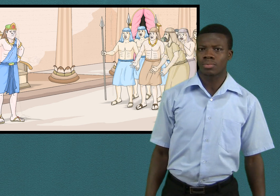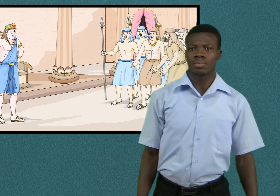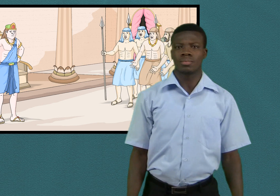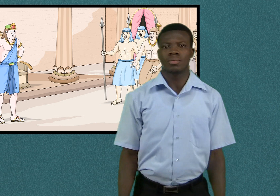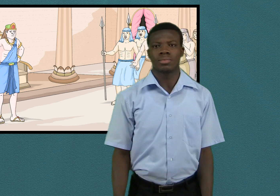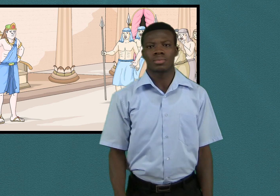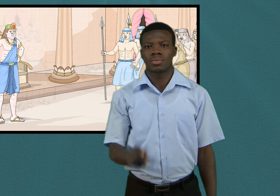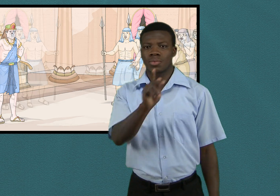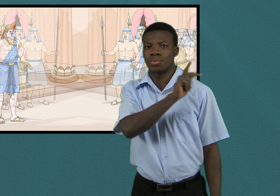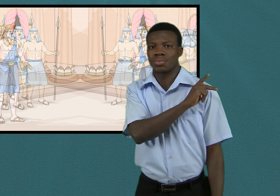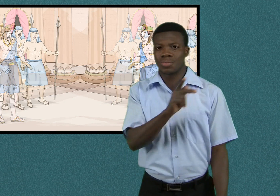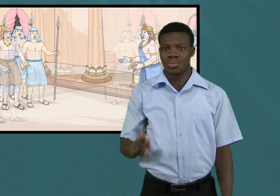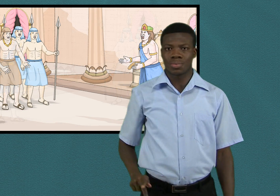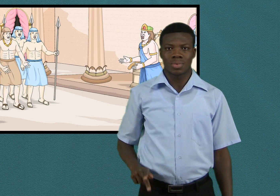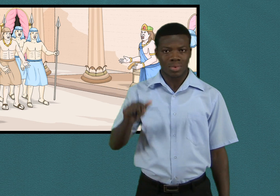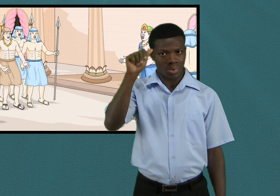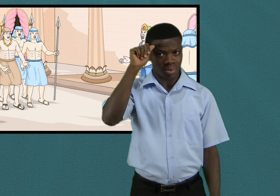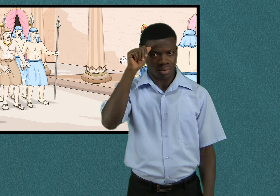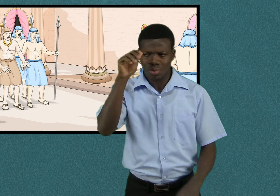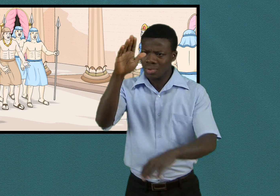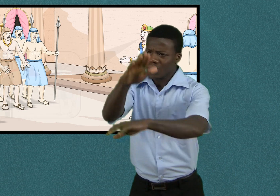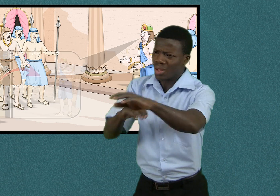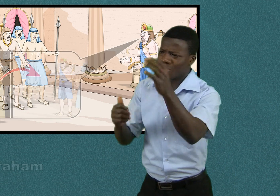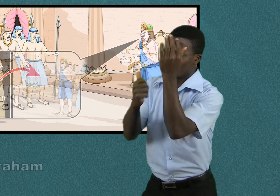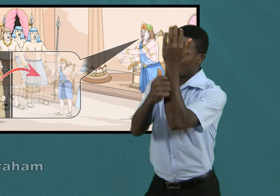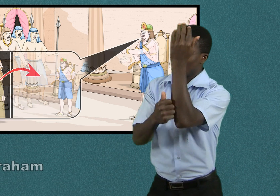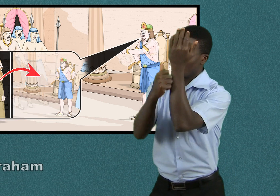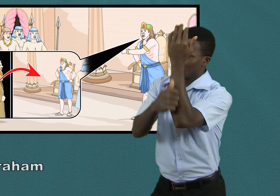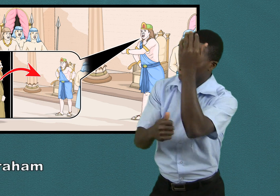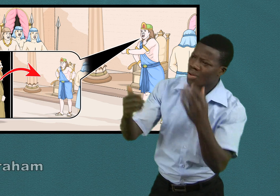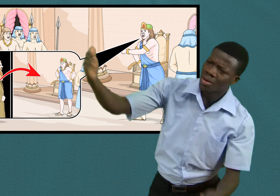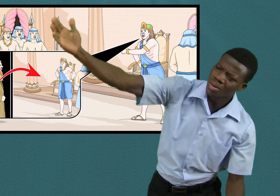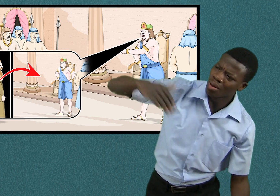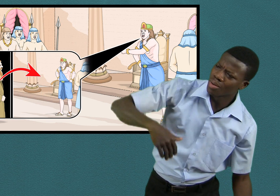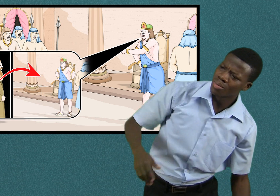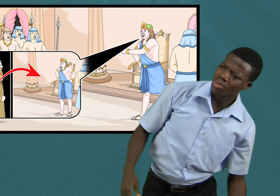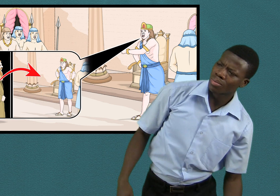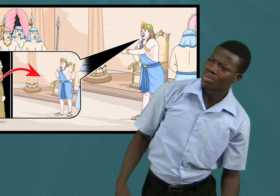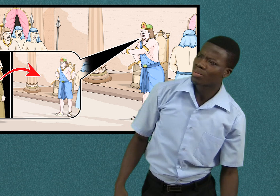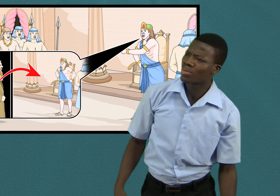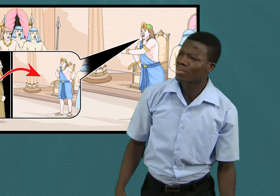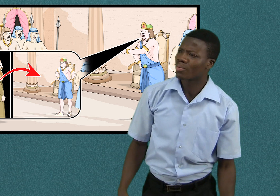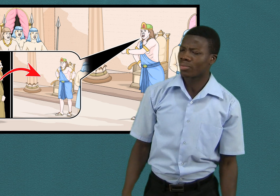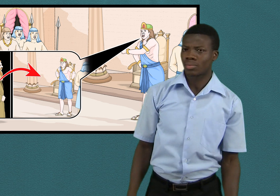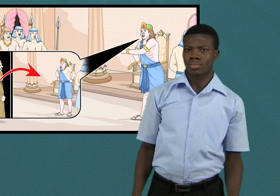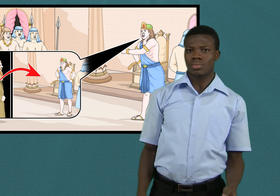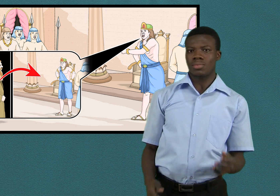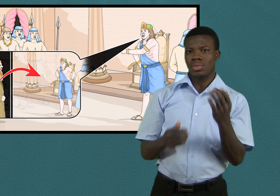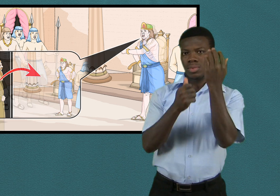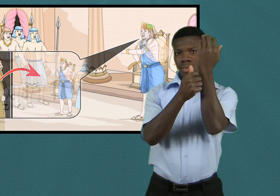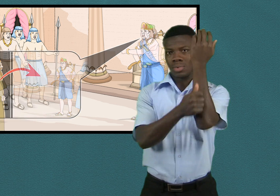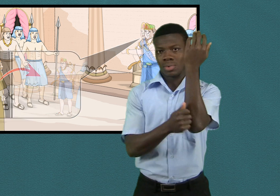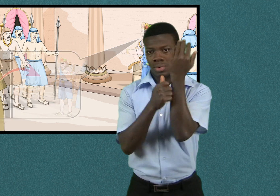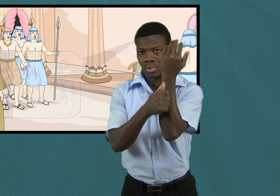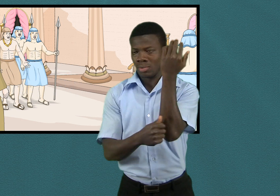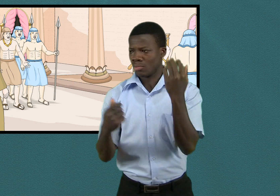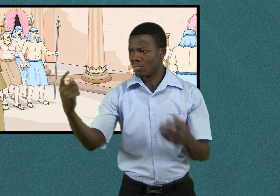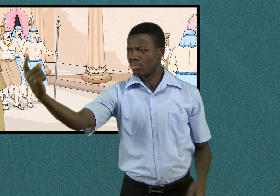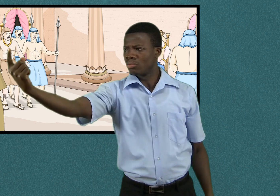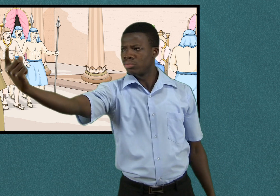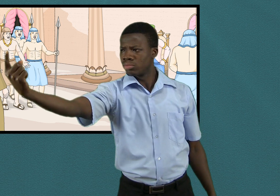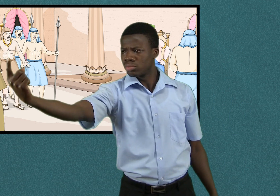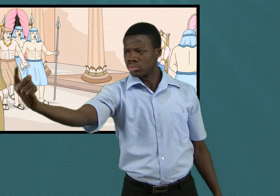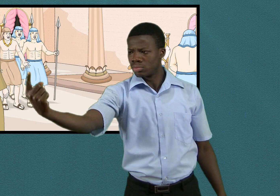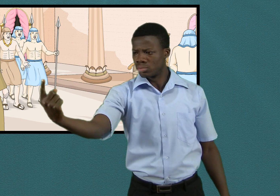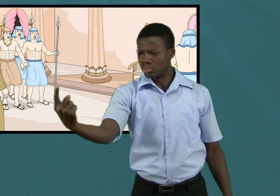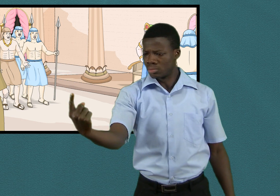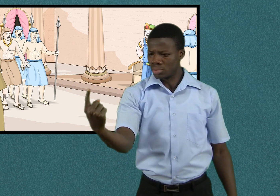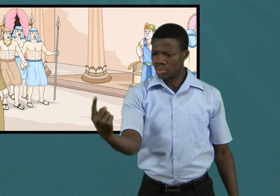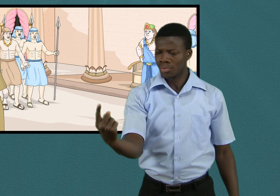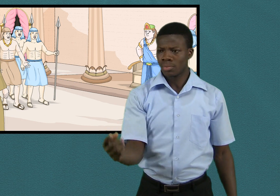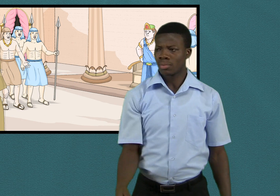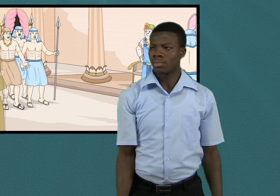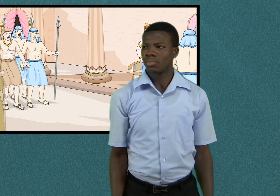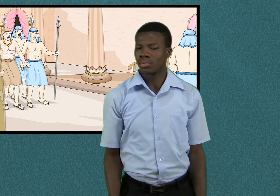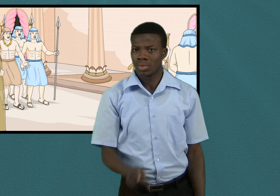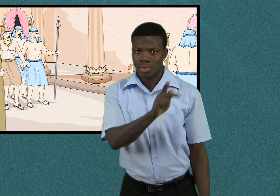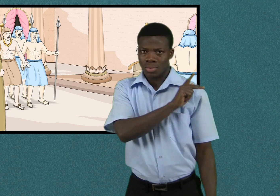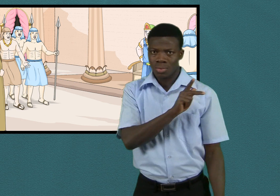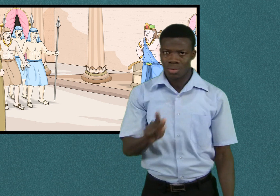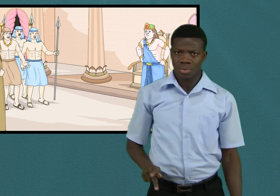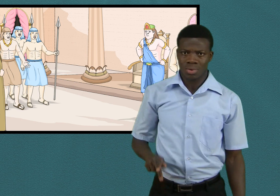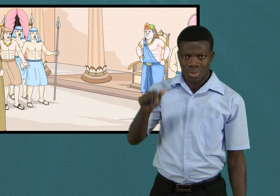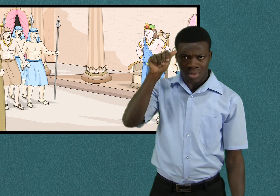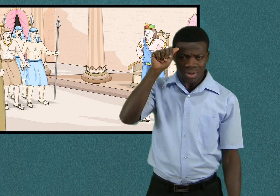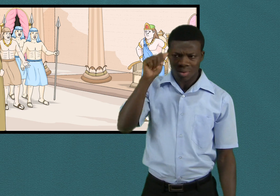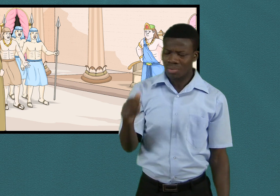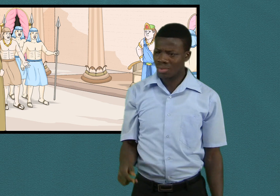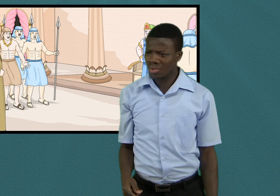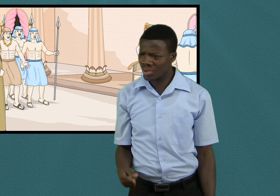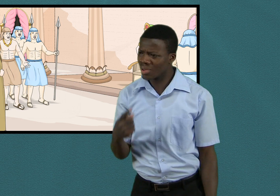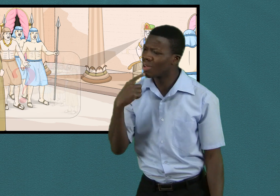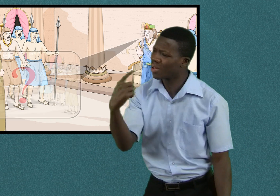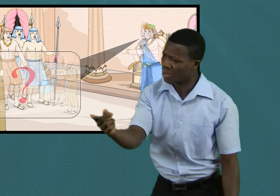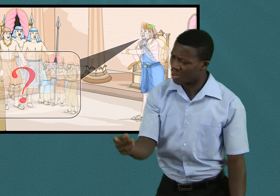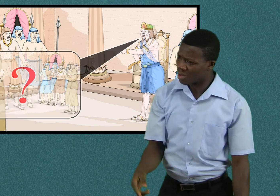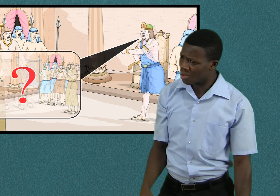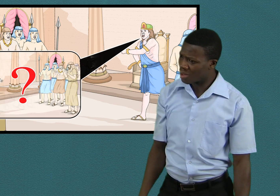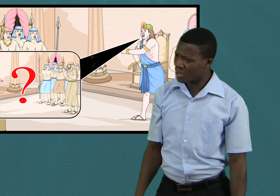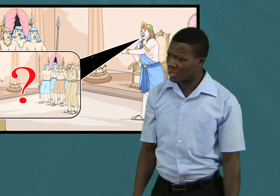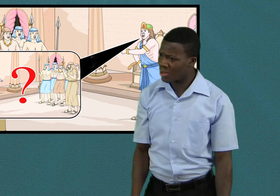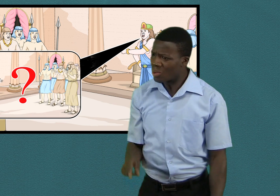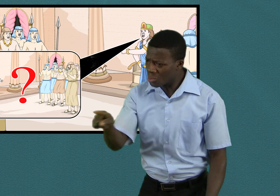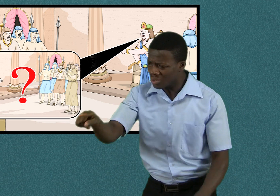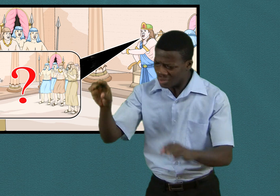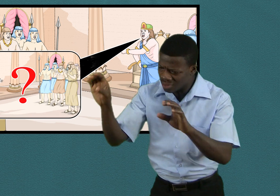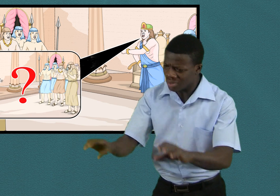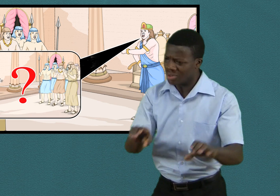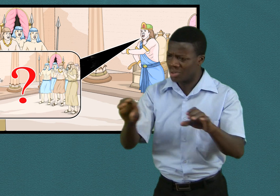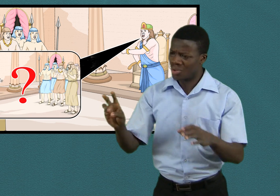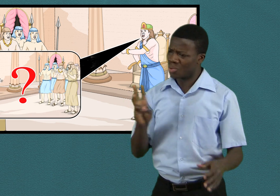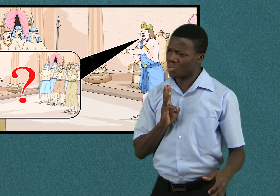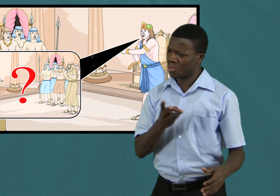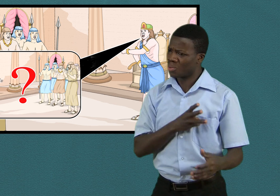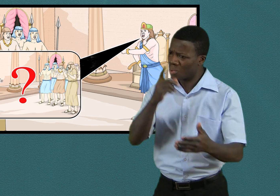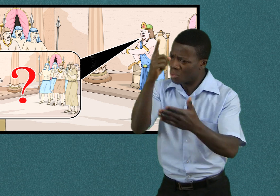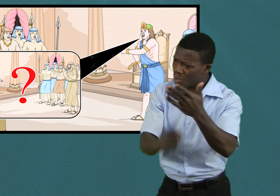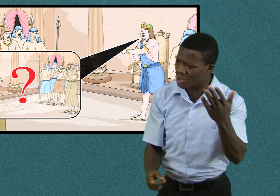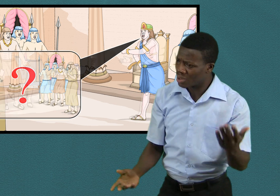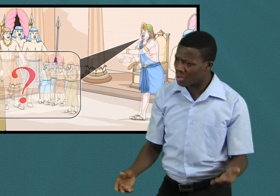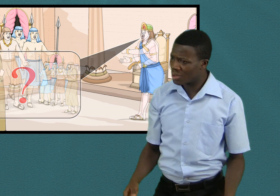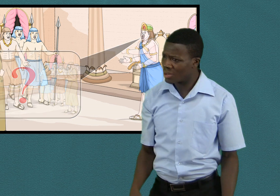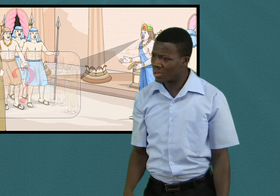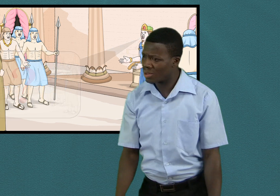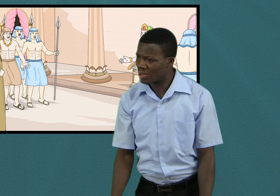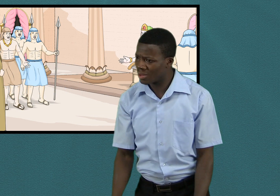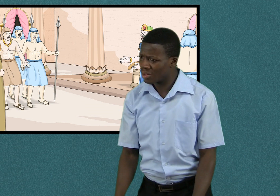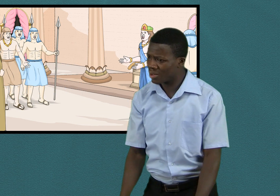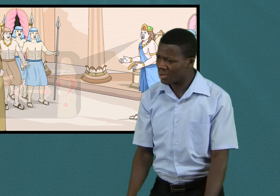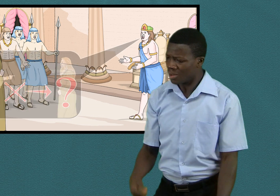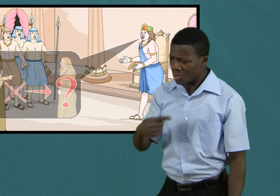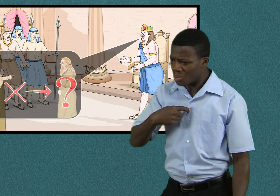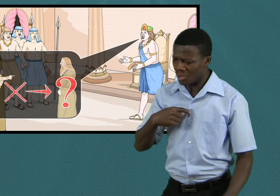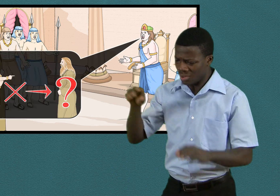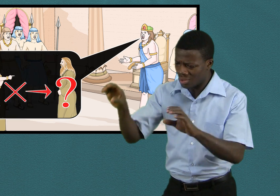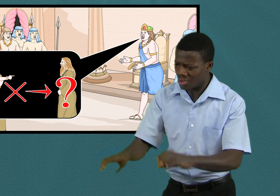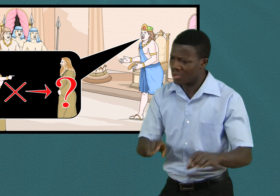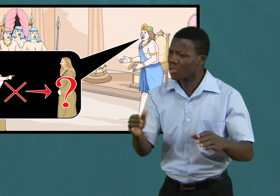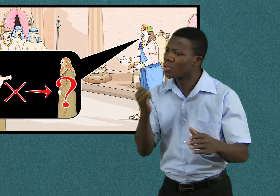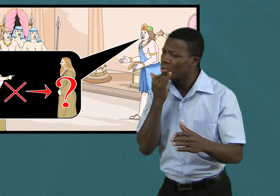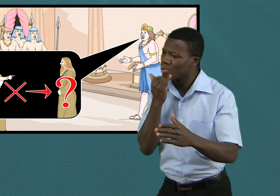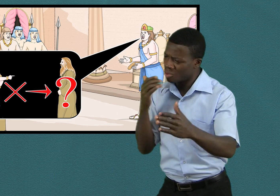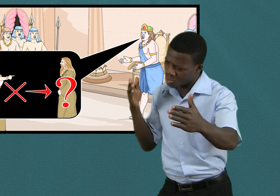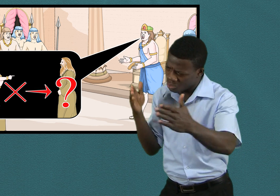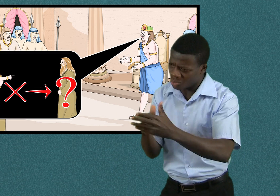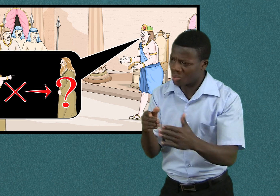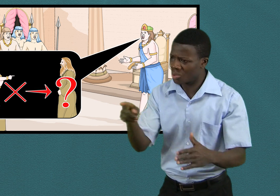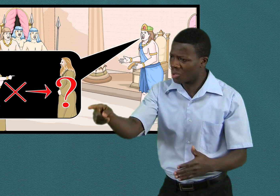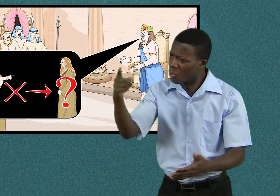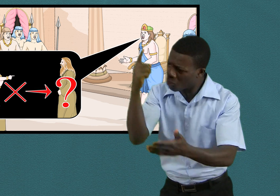Then Abimelech called Abraham and asked, “What have you done to us?